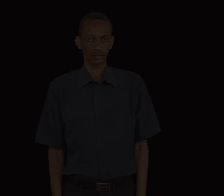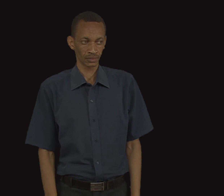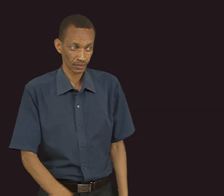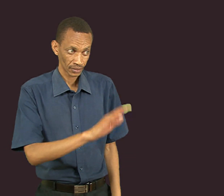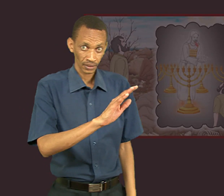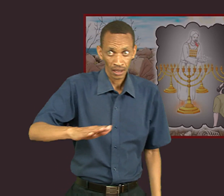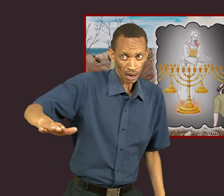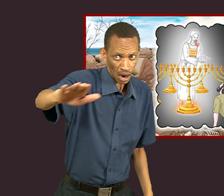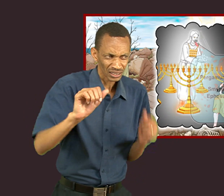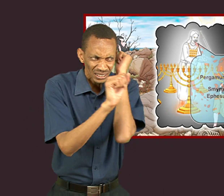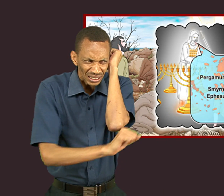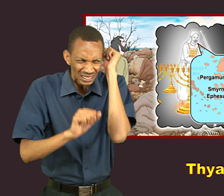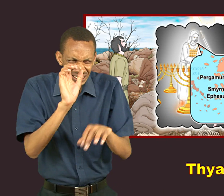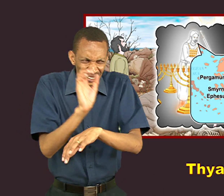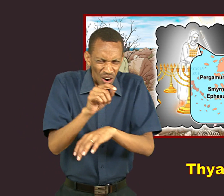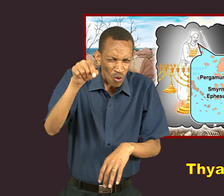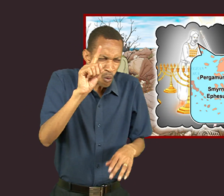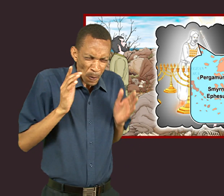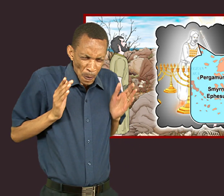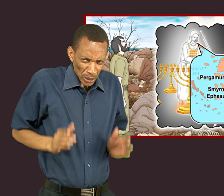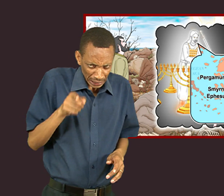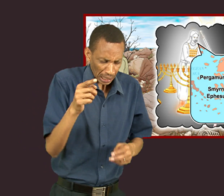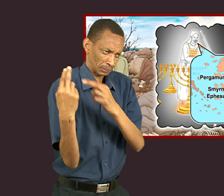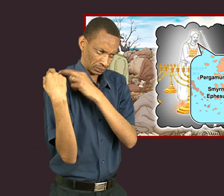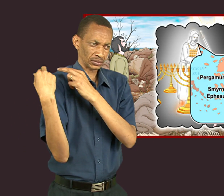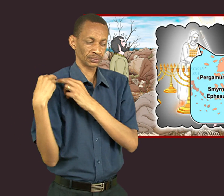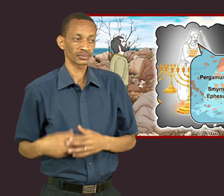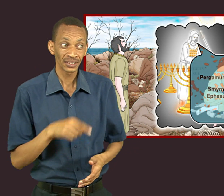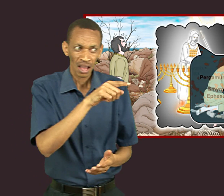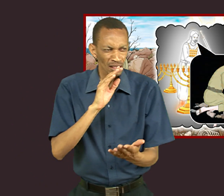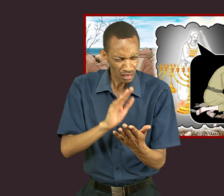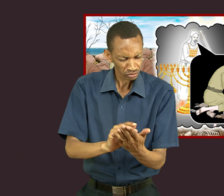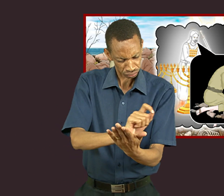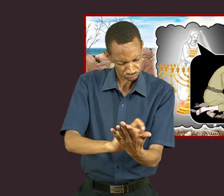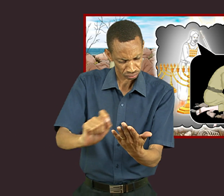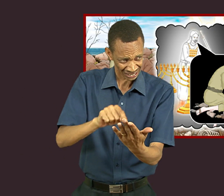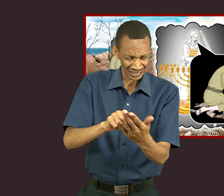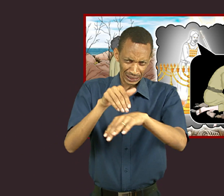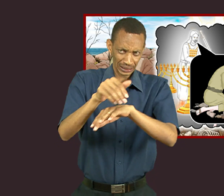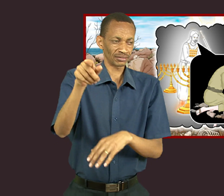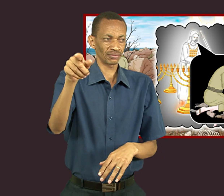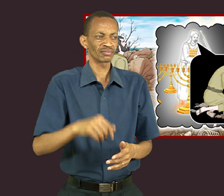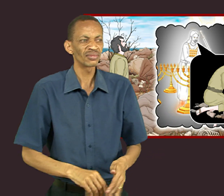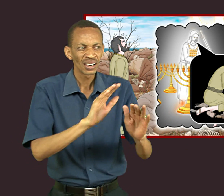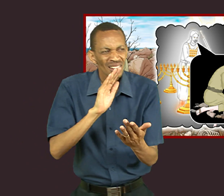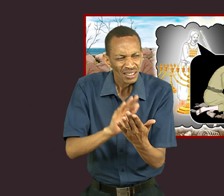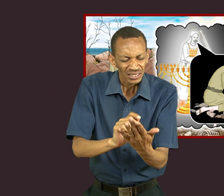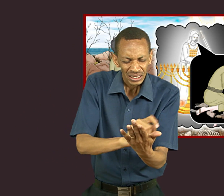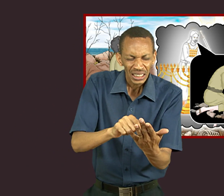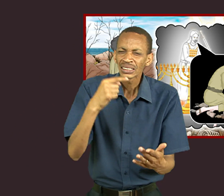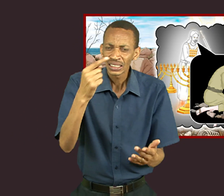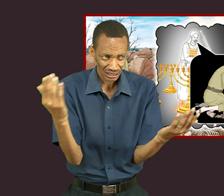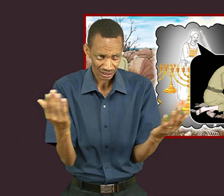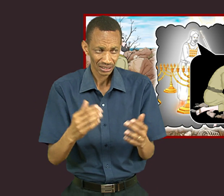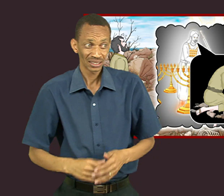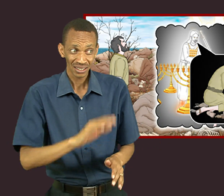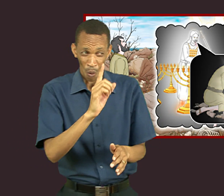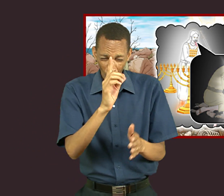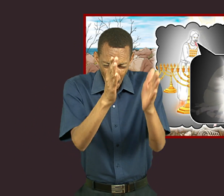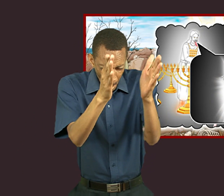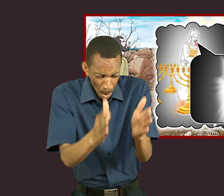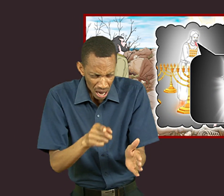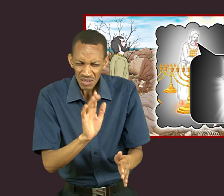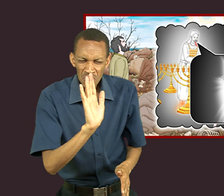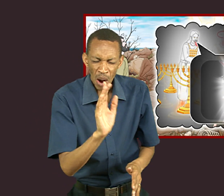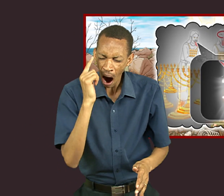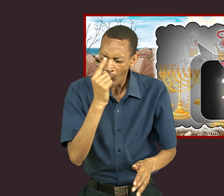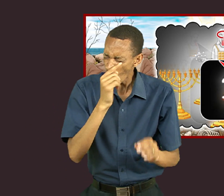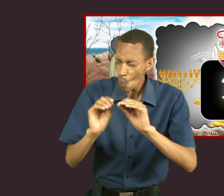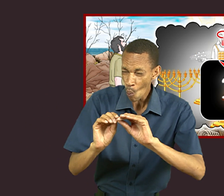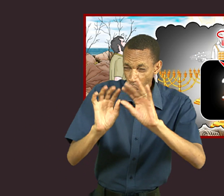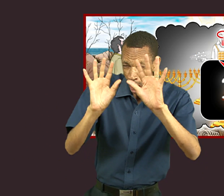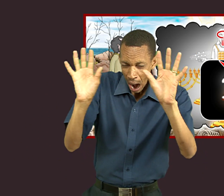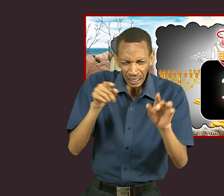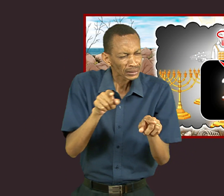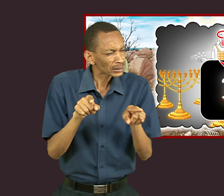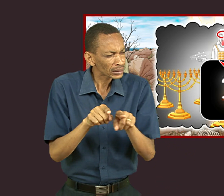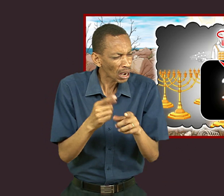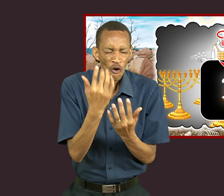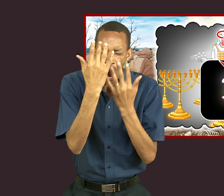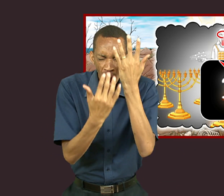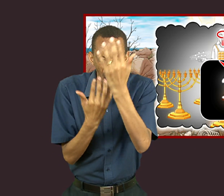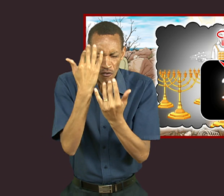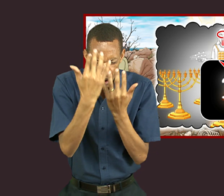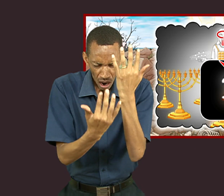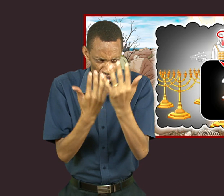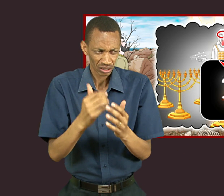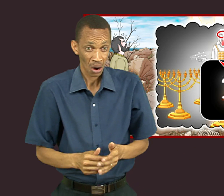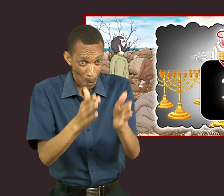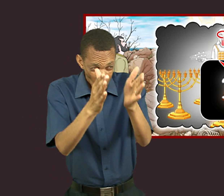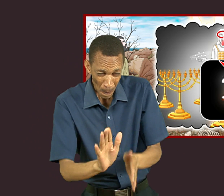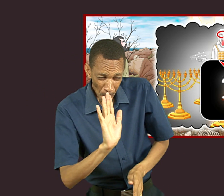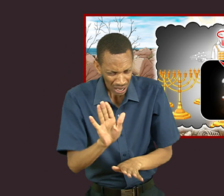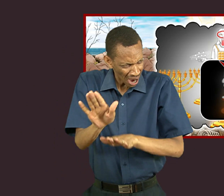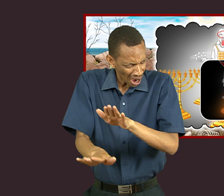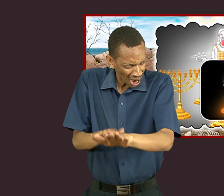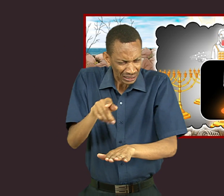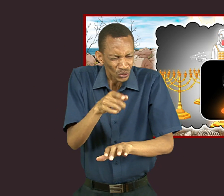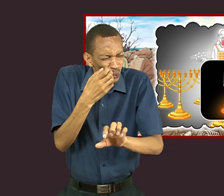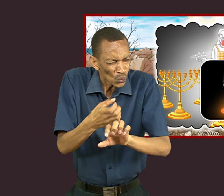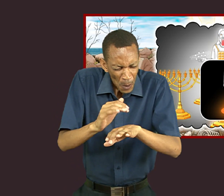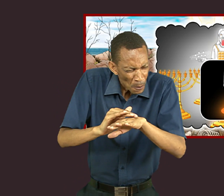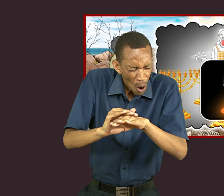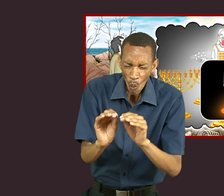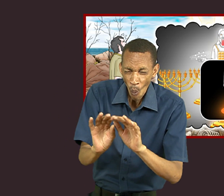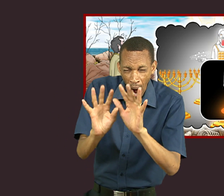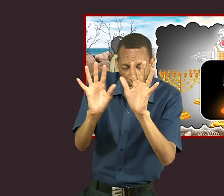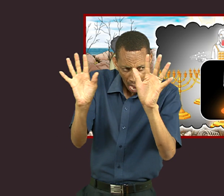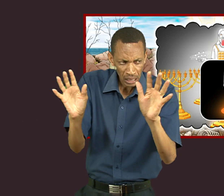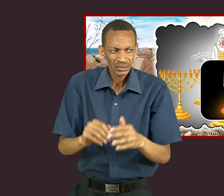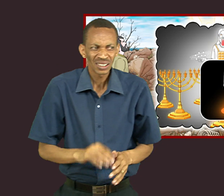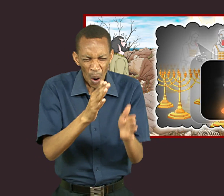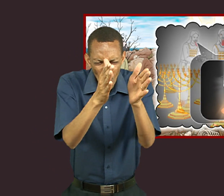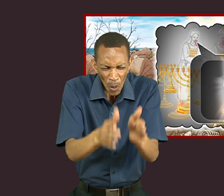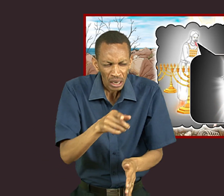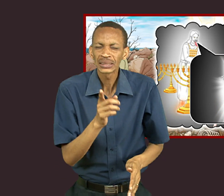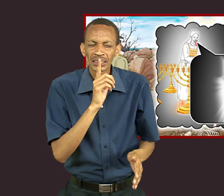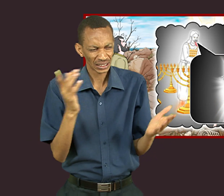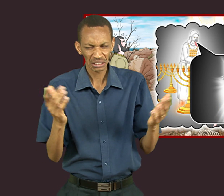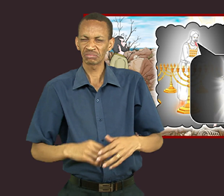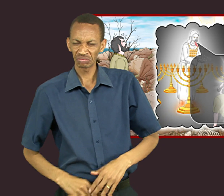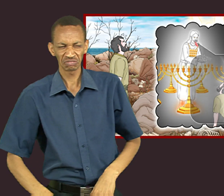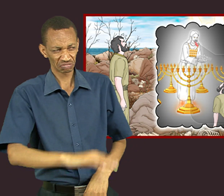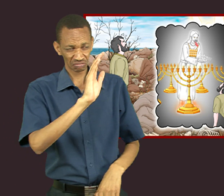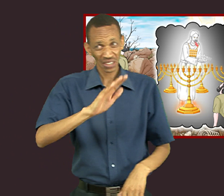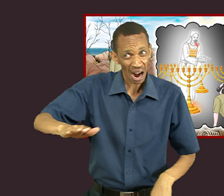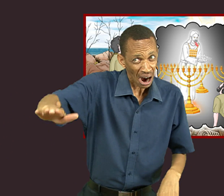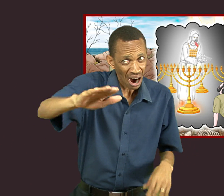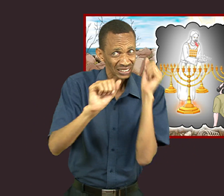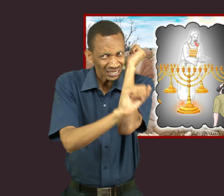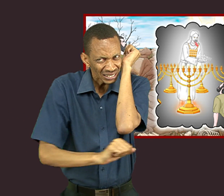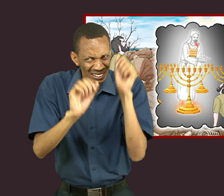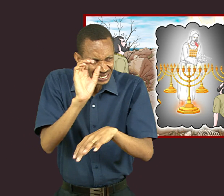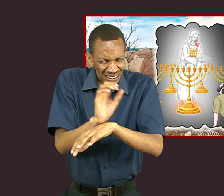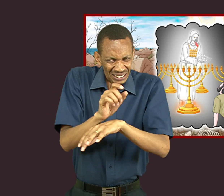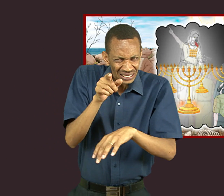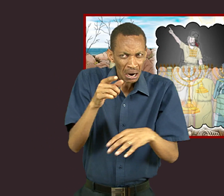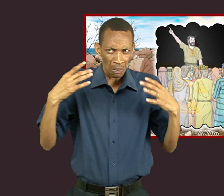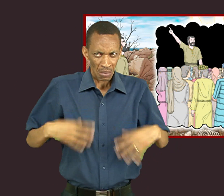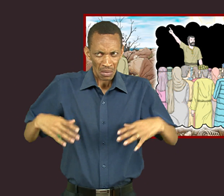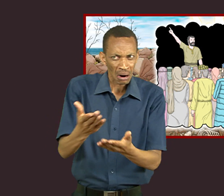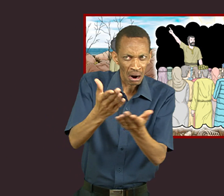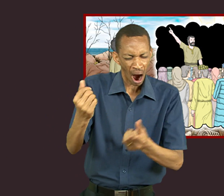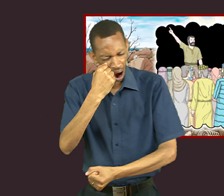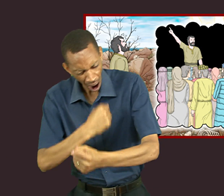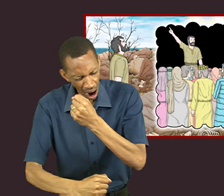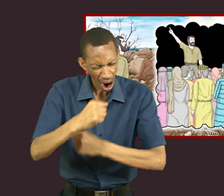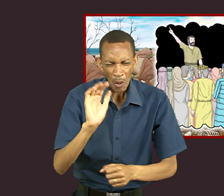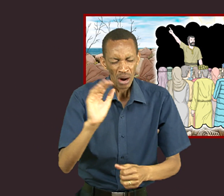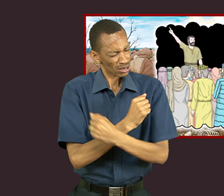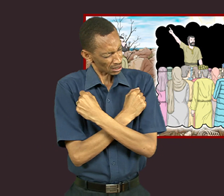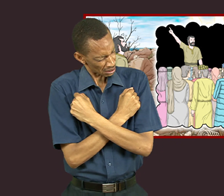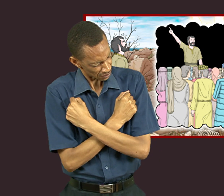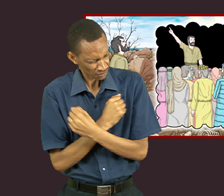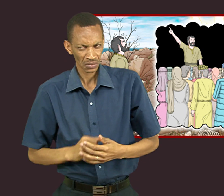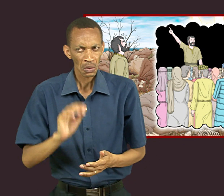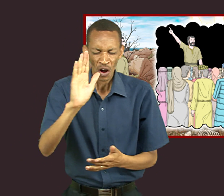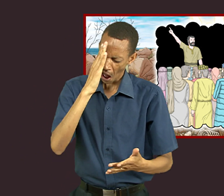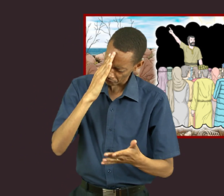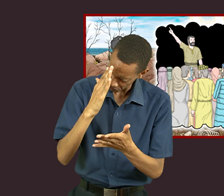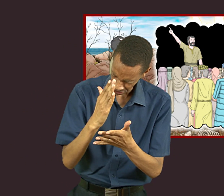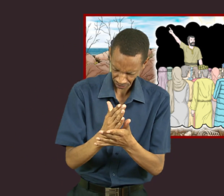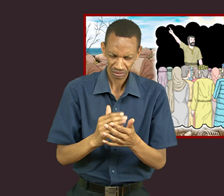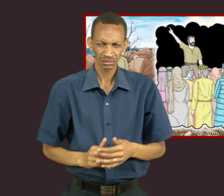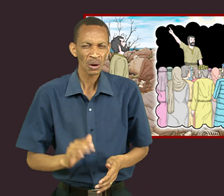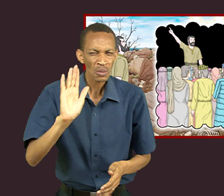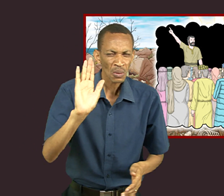To the angel of the church in Thyatira write: These are the words of the Son of God, whose eyes are like a blazing fire and whose feet are like polished bronze.